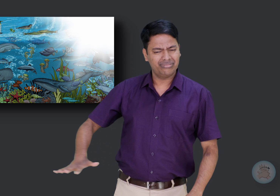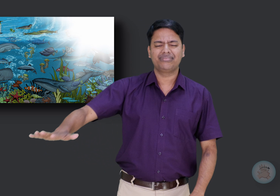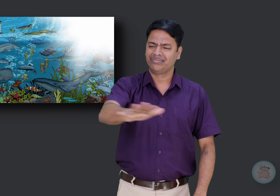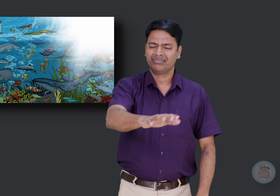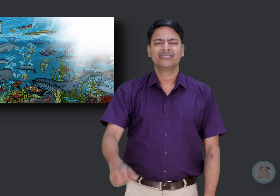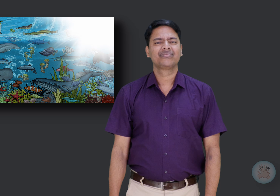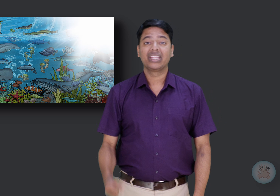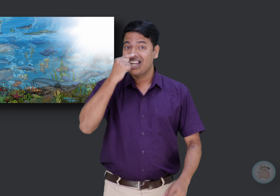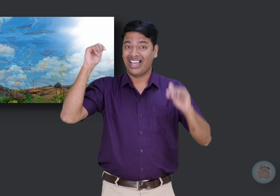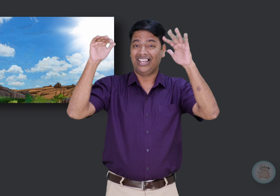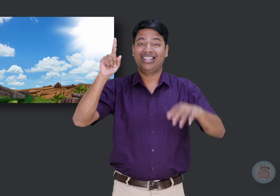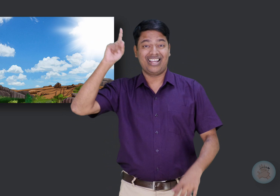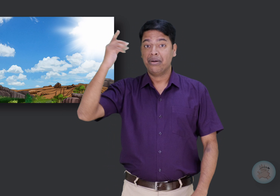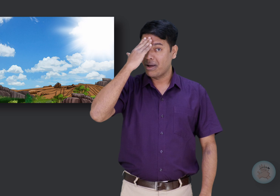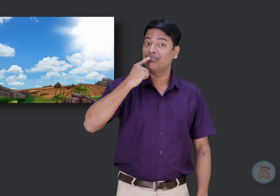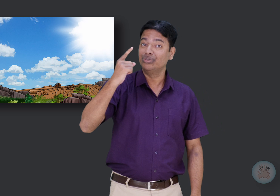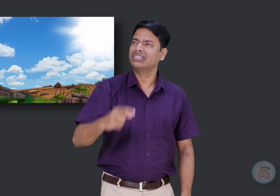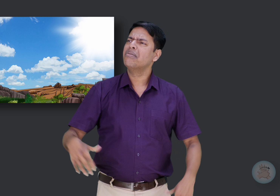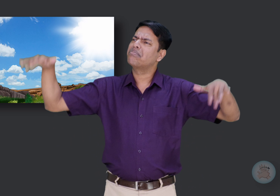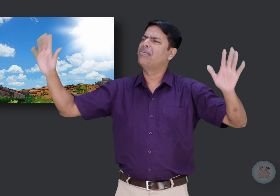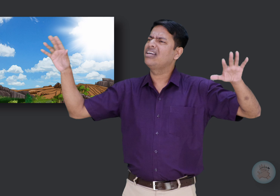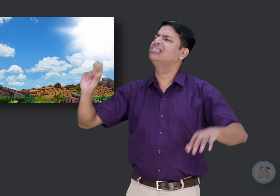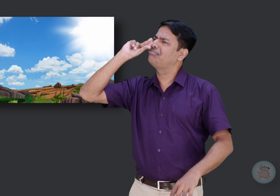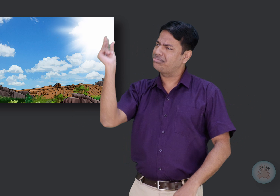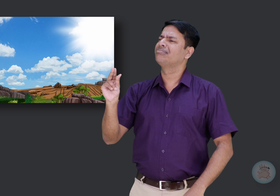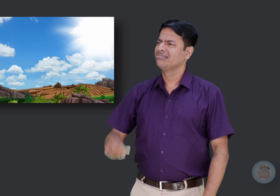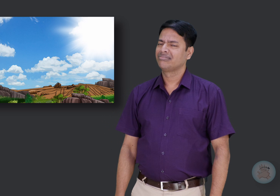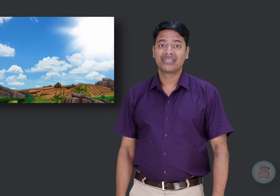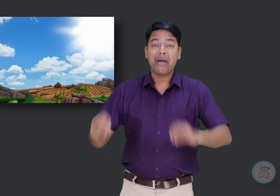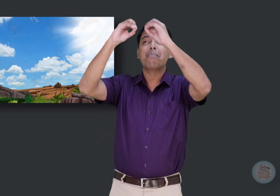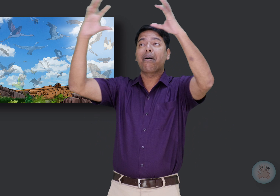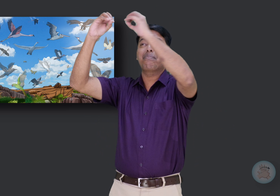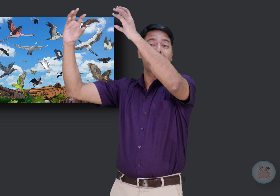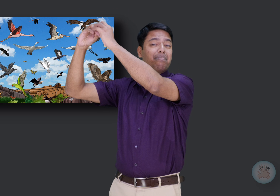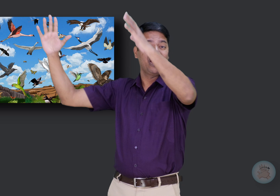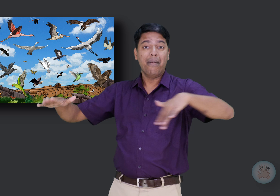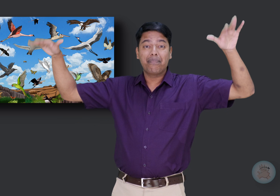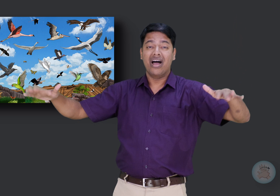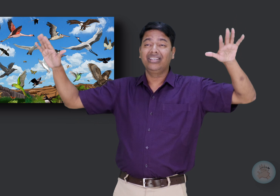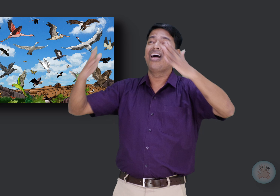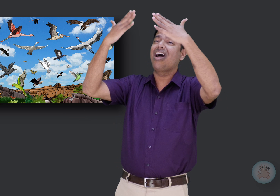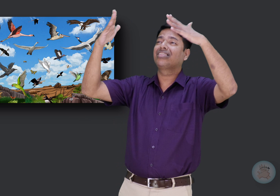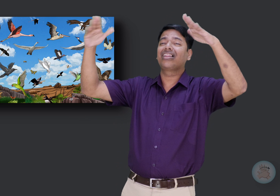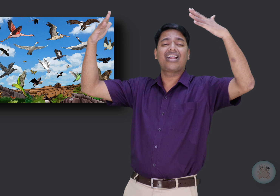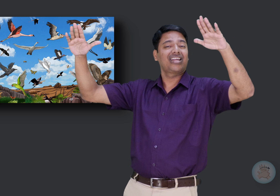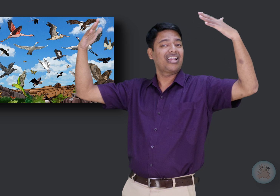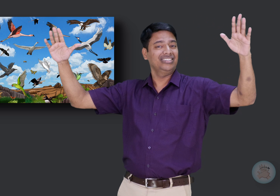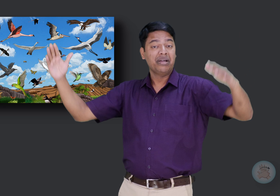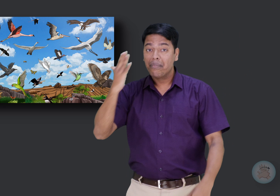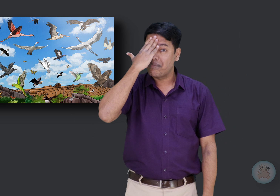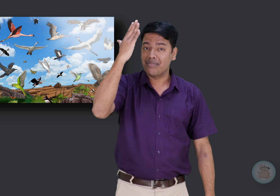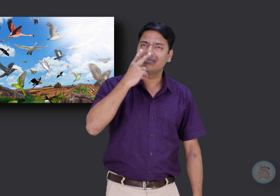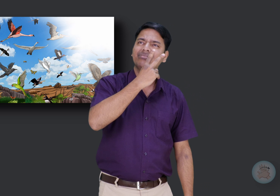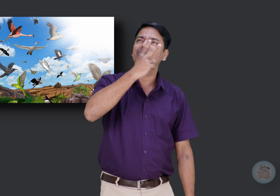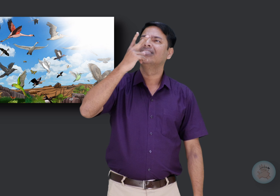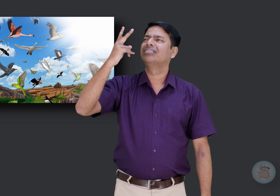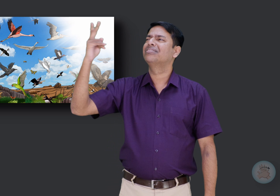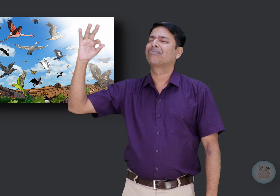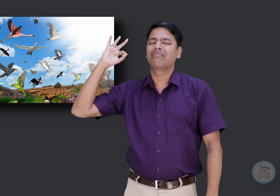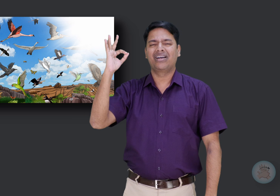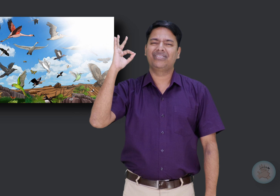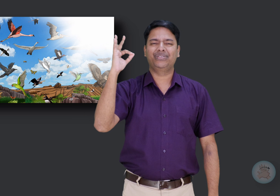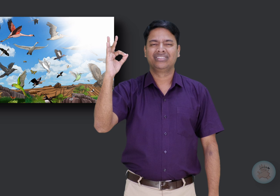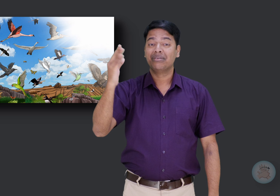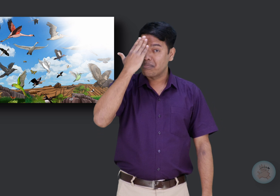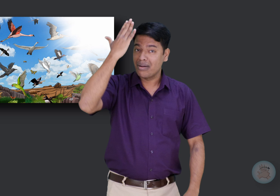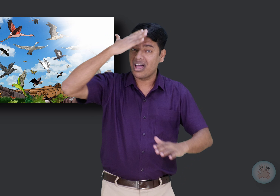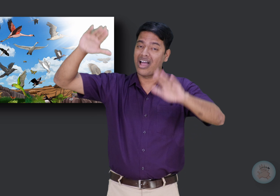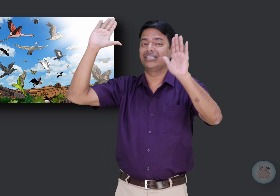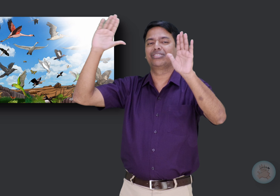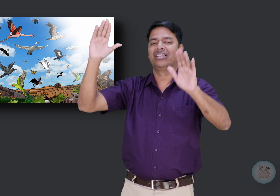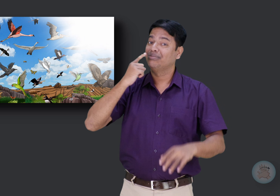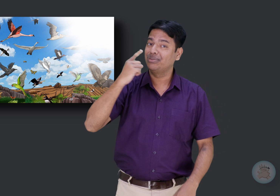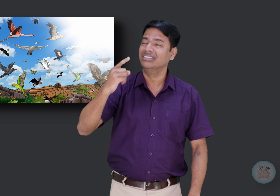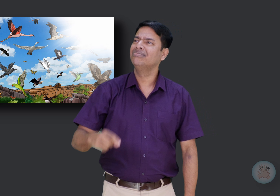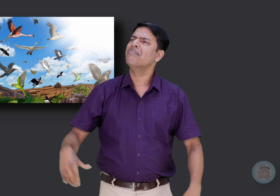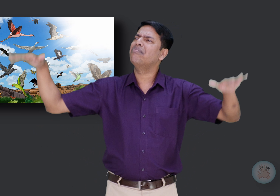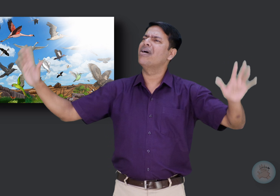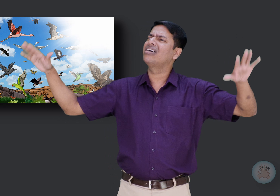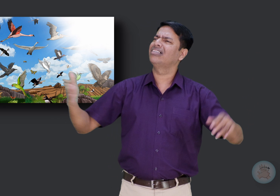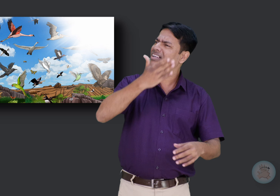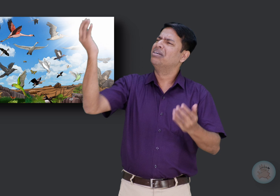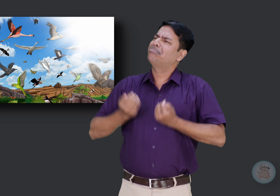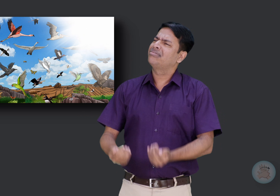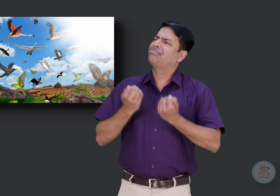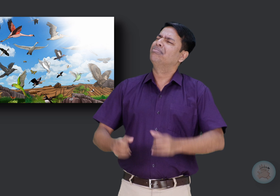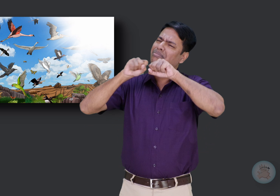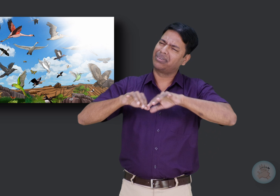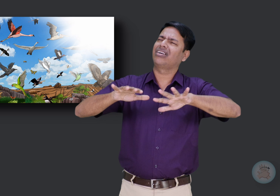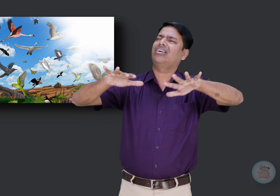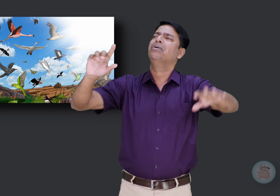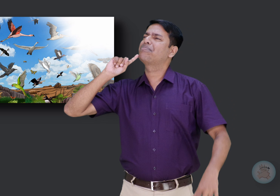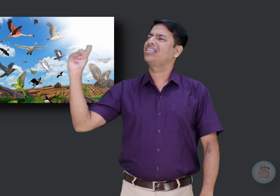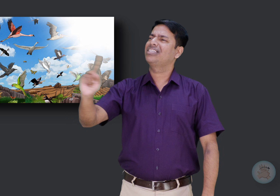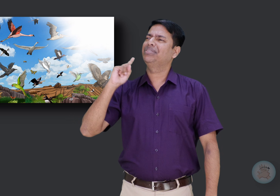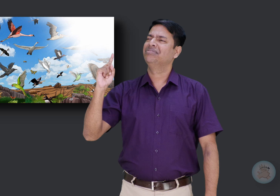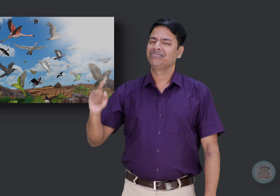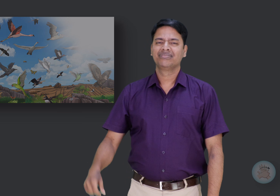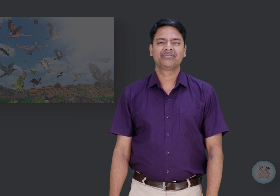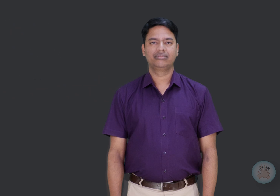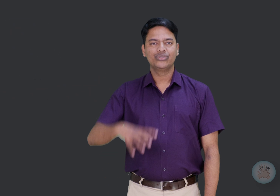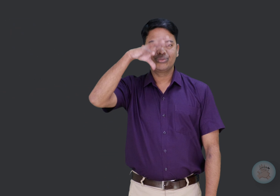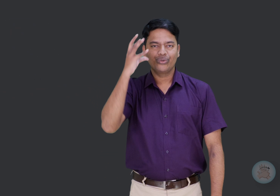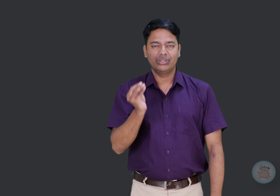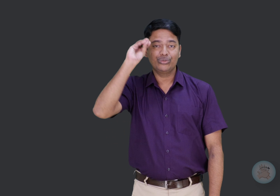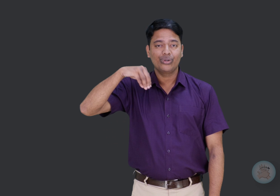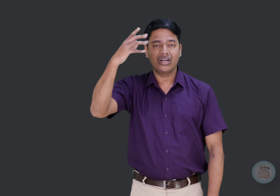And God saw that it was good. Then God blessed them and said, “Be fruitful and multiply and fill the waters of the seas, and let birds multiply on the earth.”